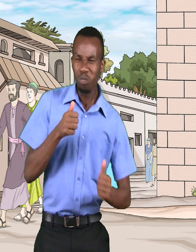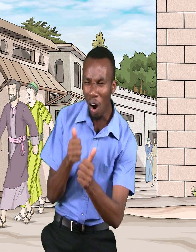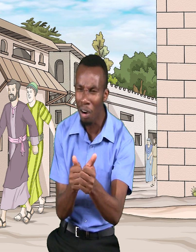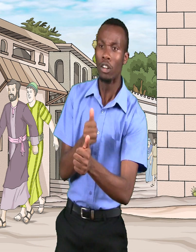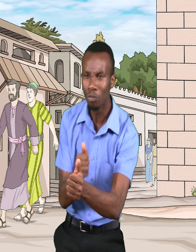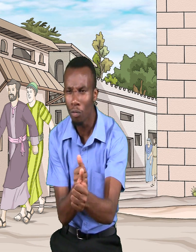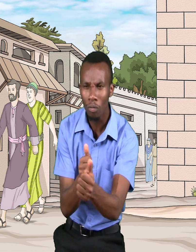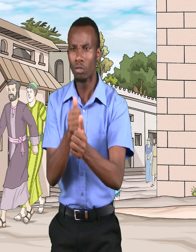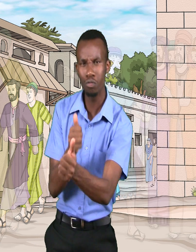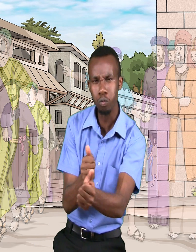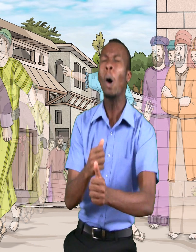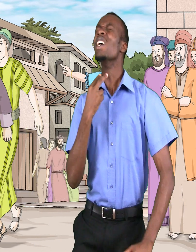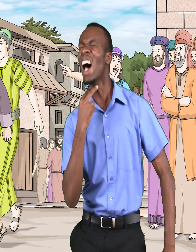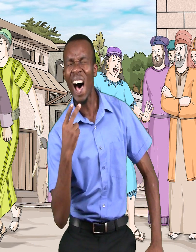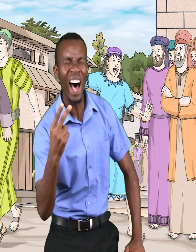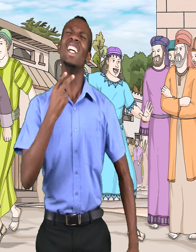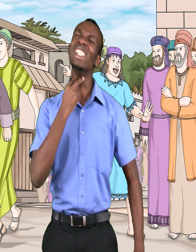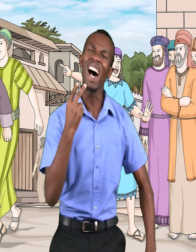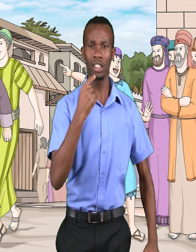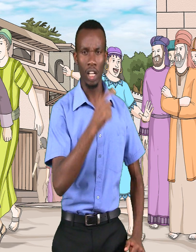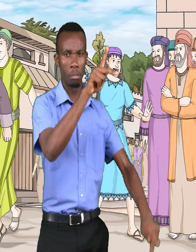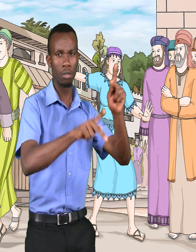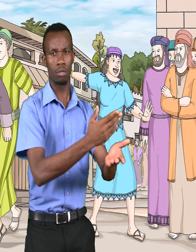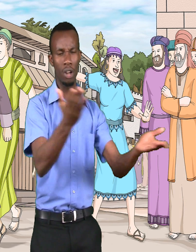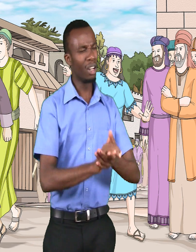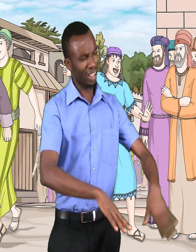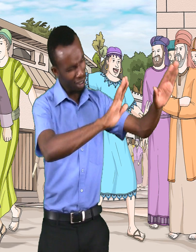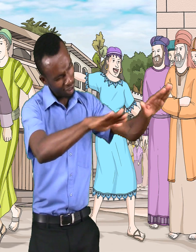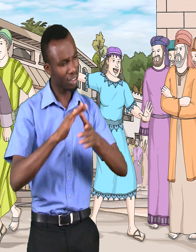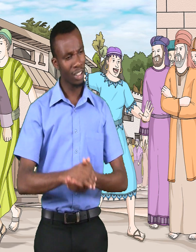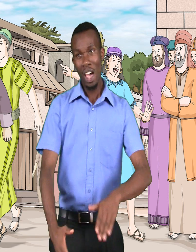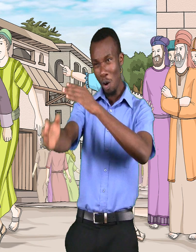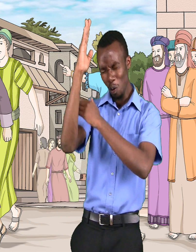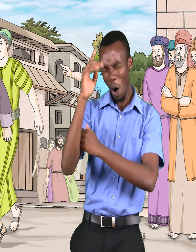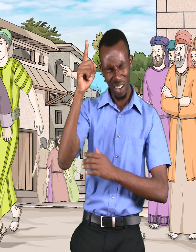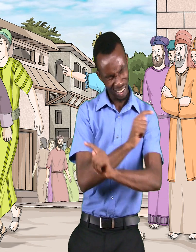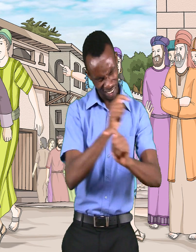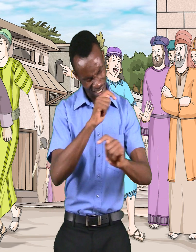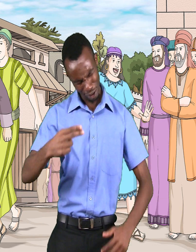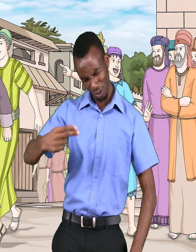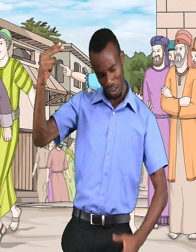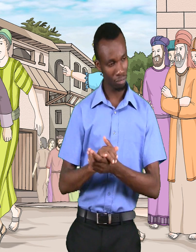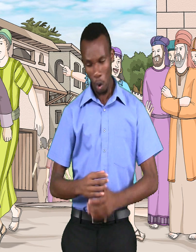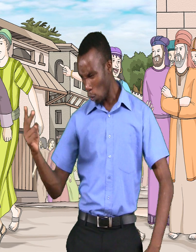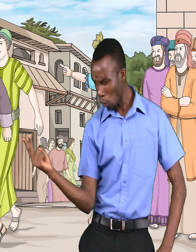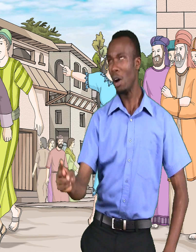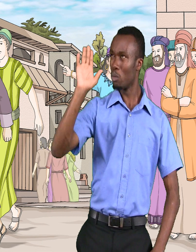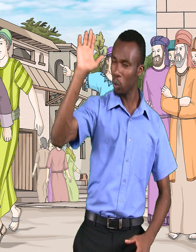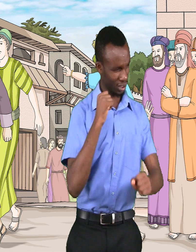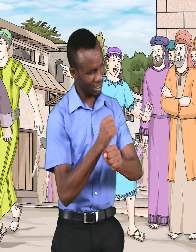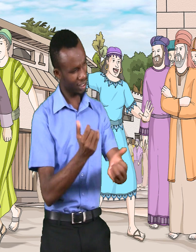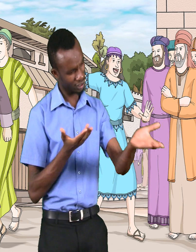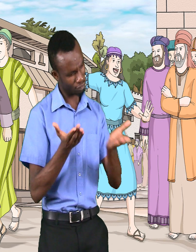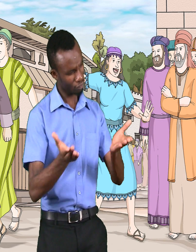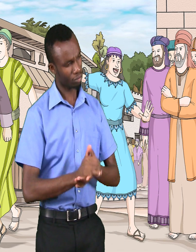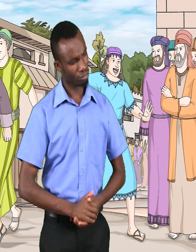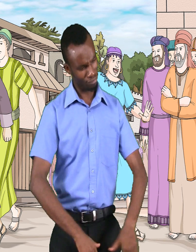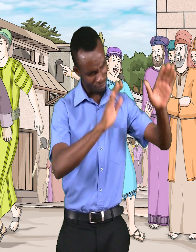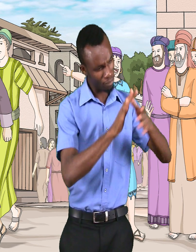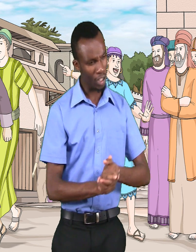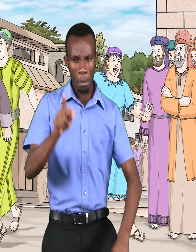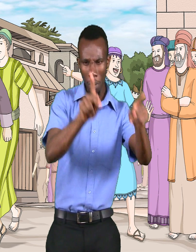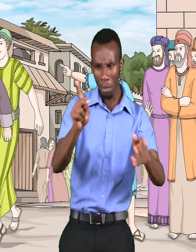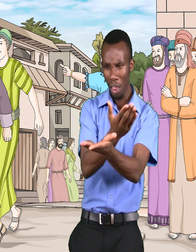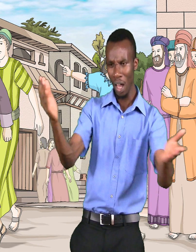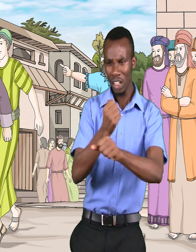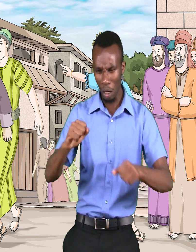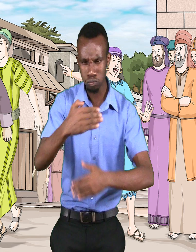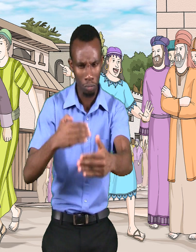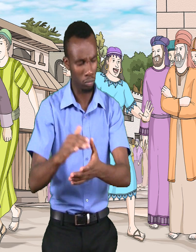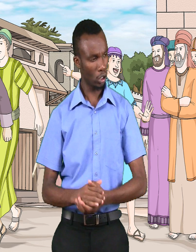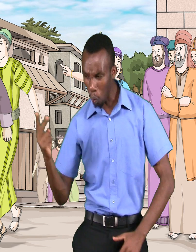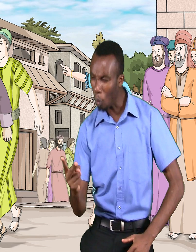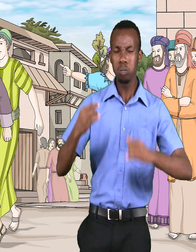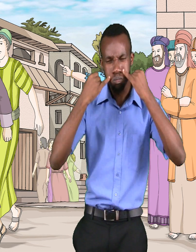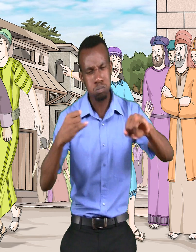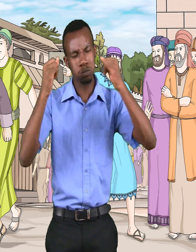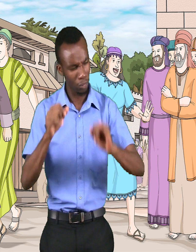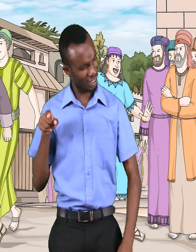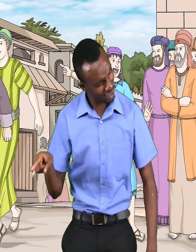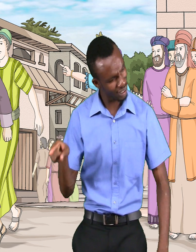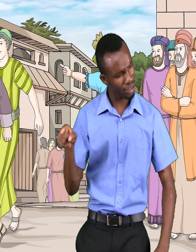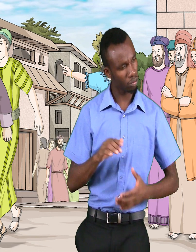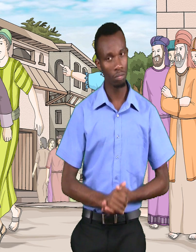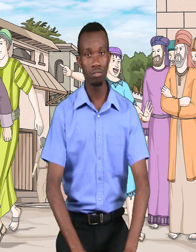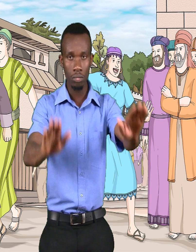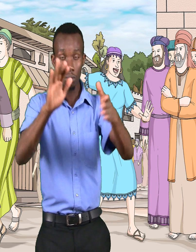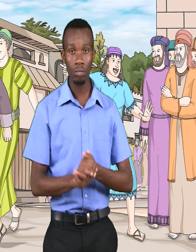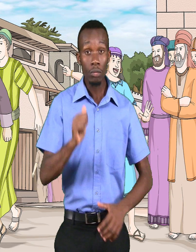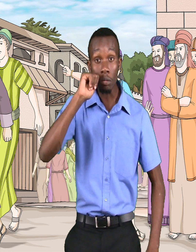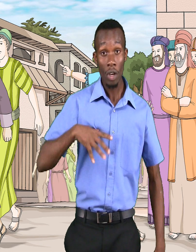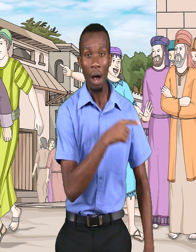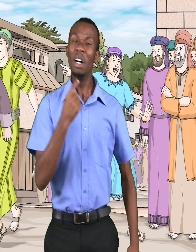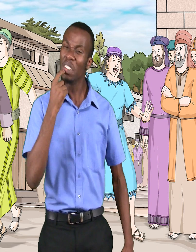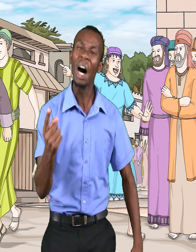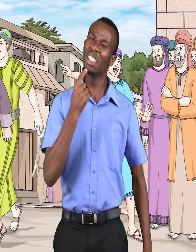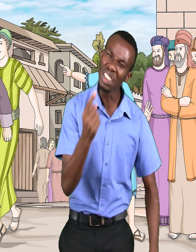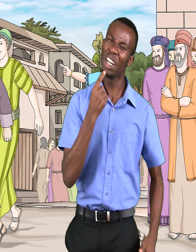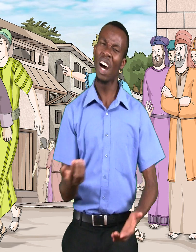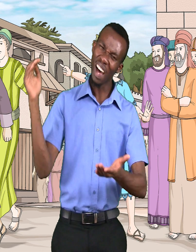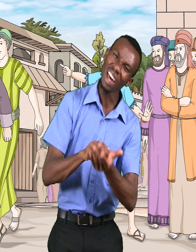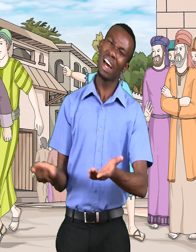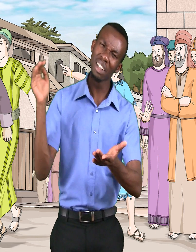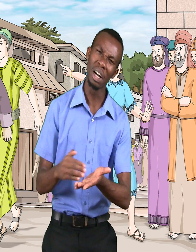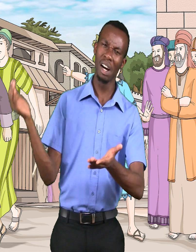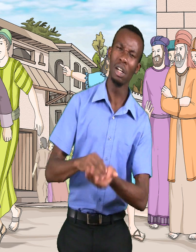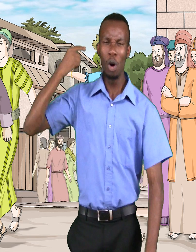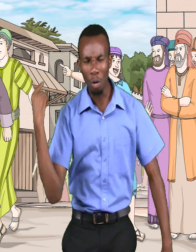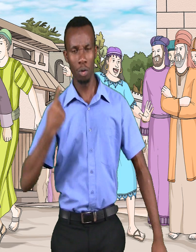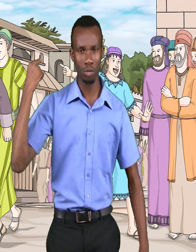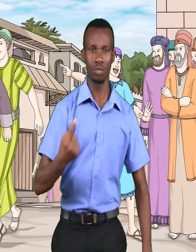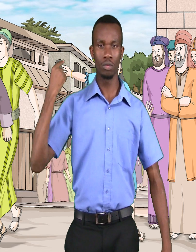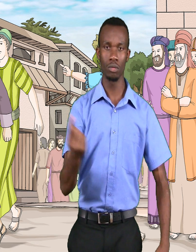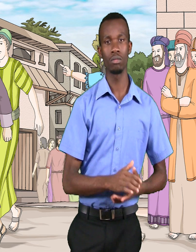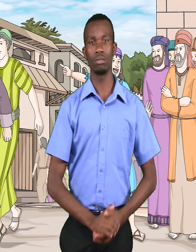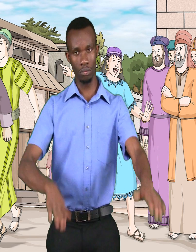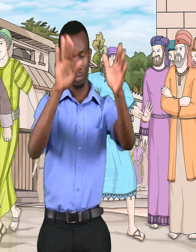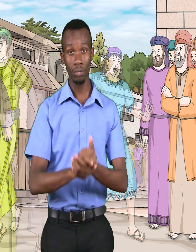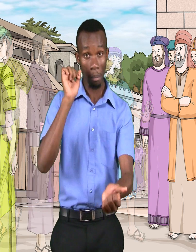This girl followed Paul and the rest of us, shouting, “These men are servants of the Most High God, who are proclaiming to you the way of salvation!”